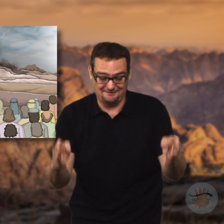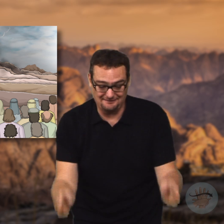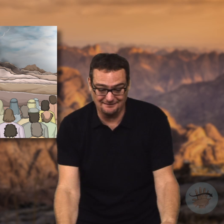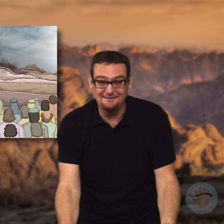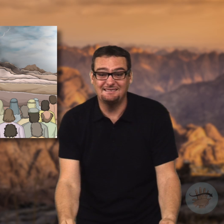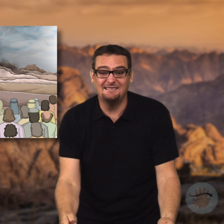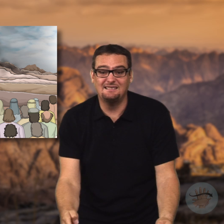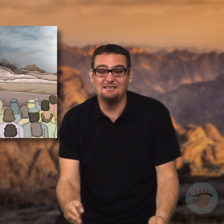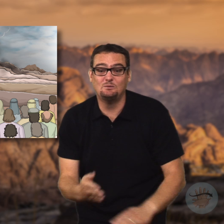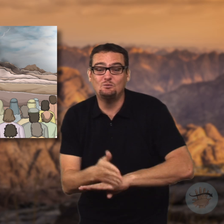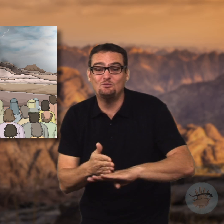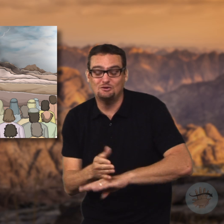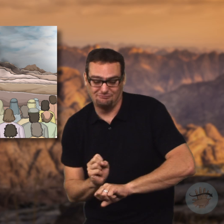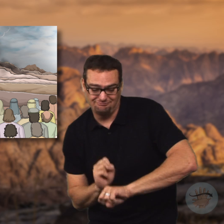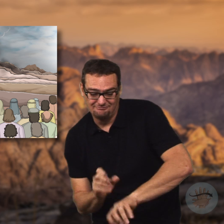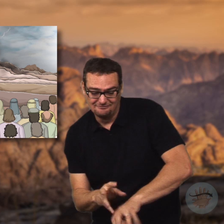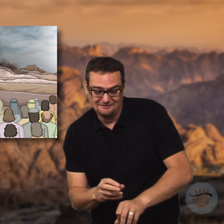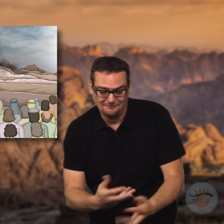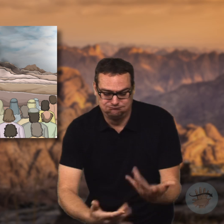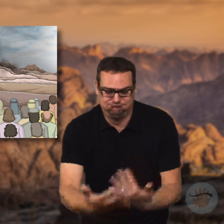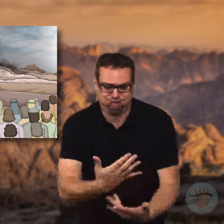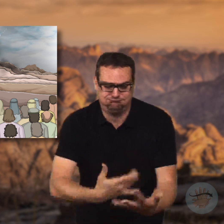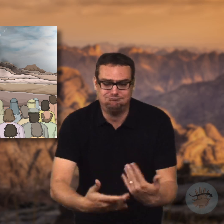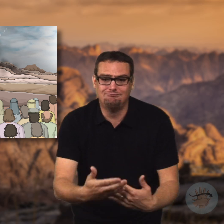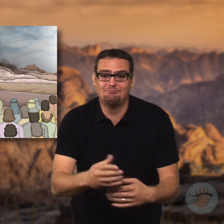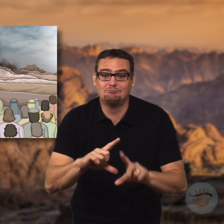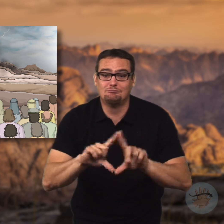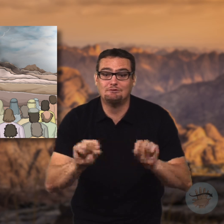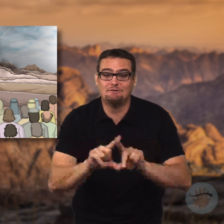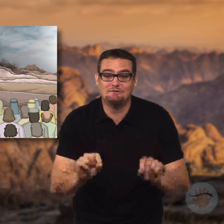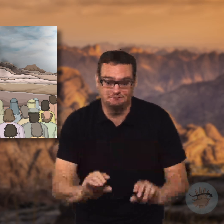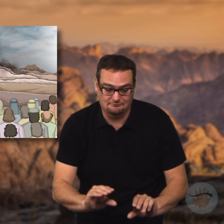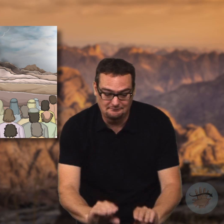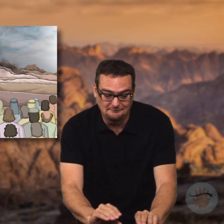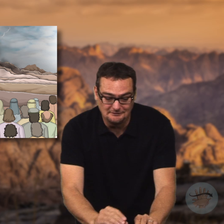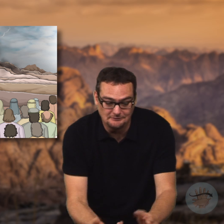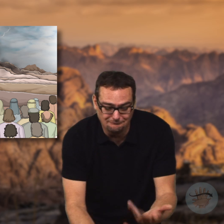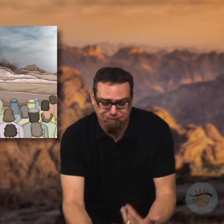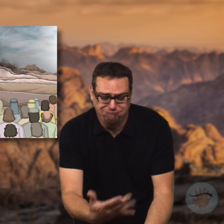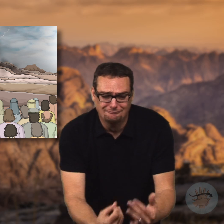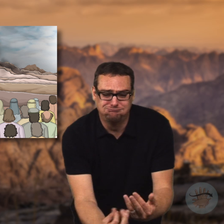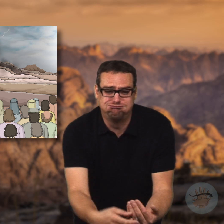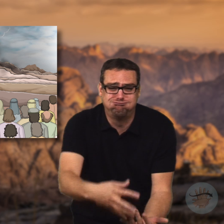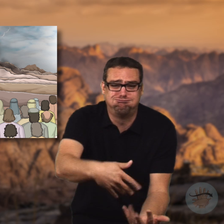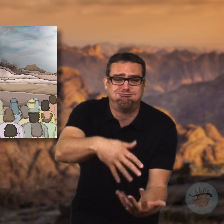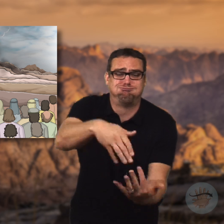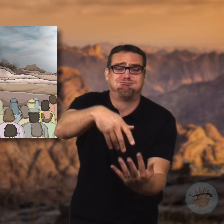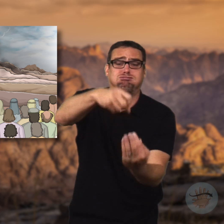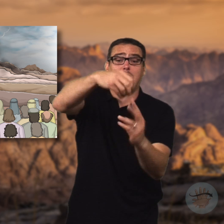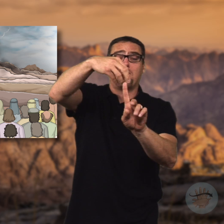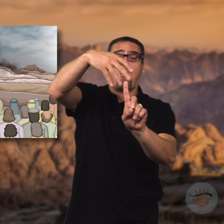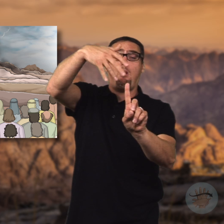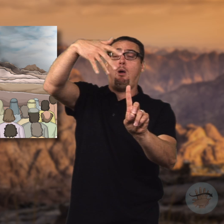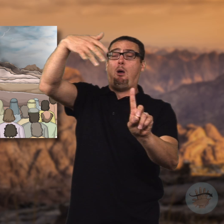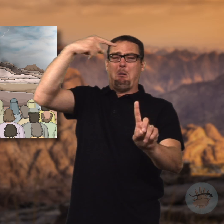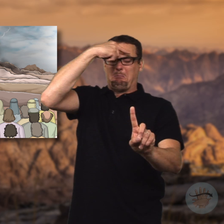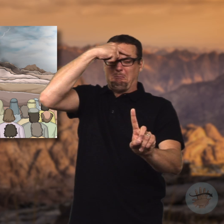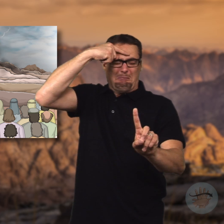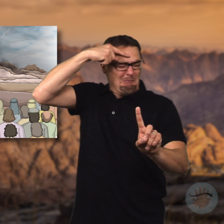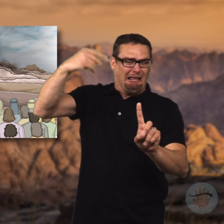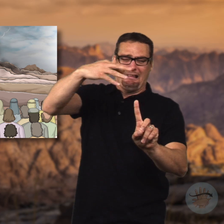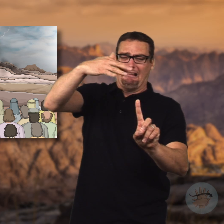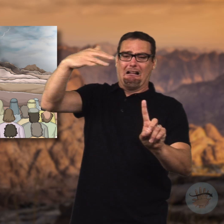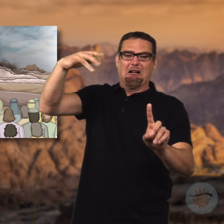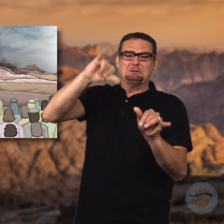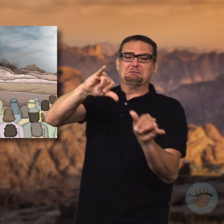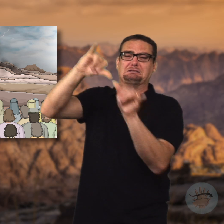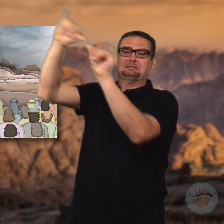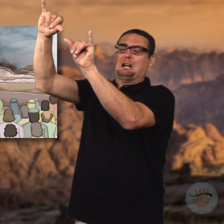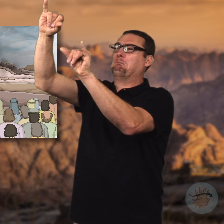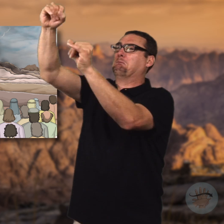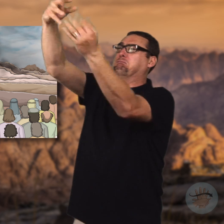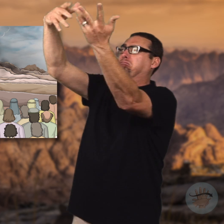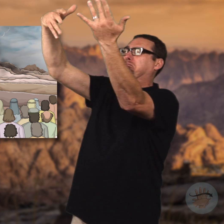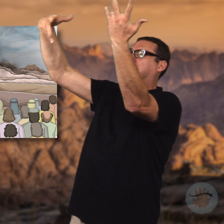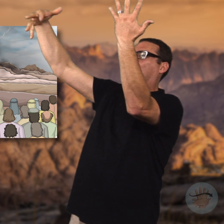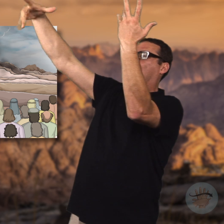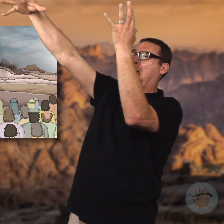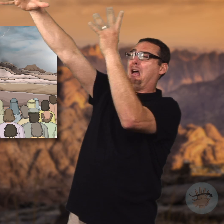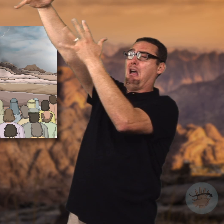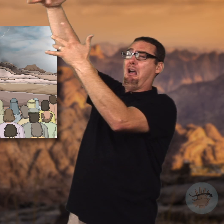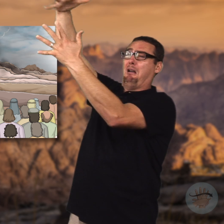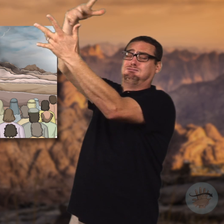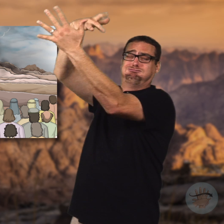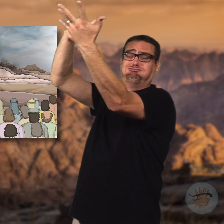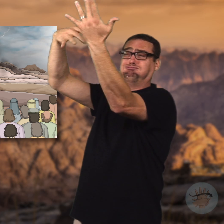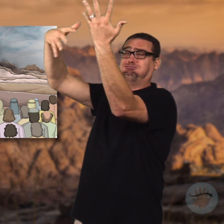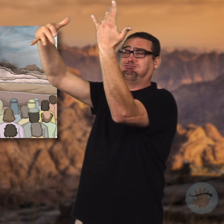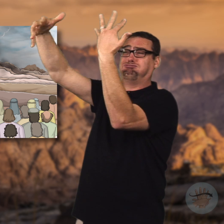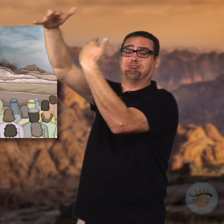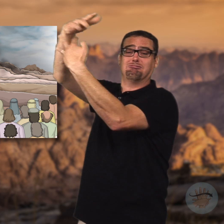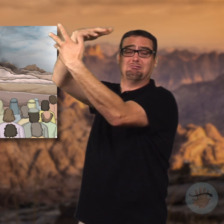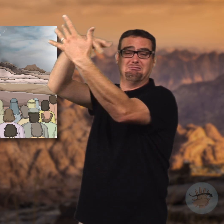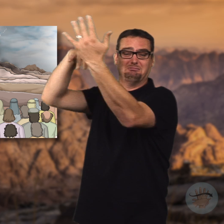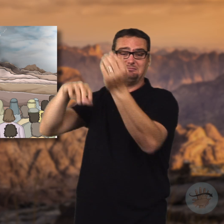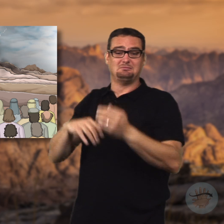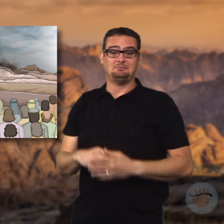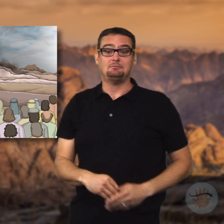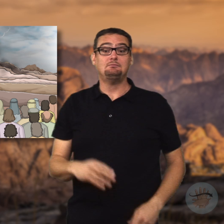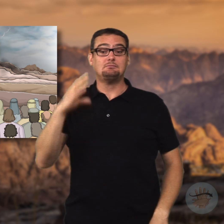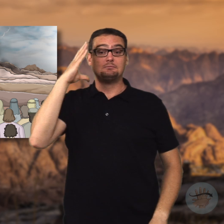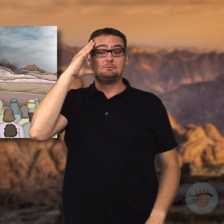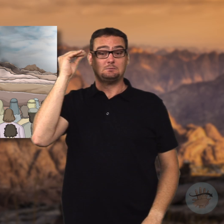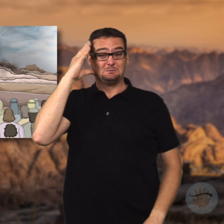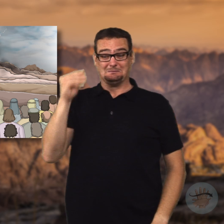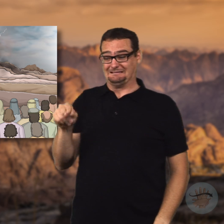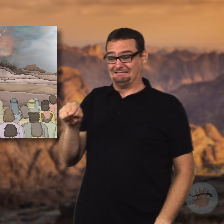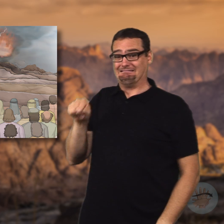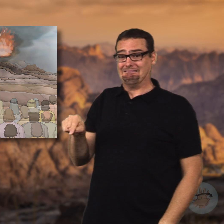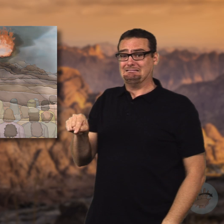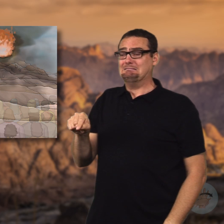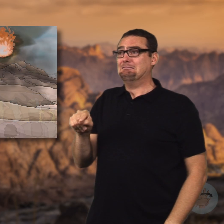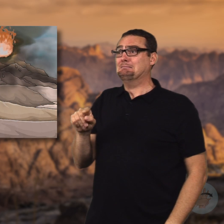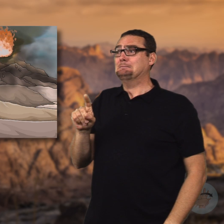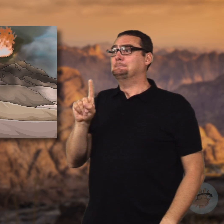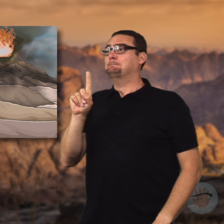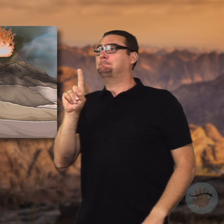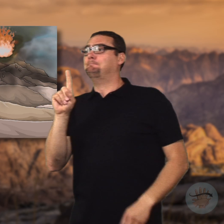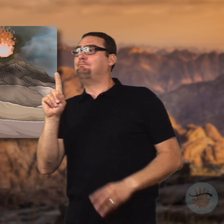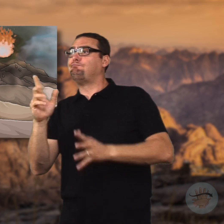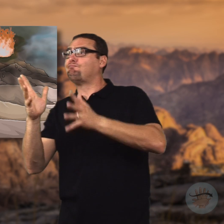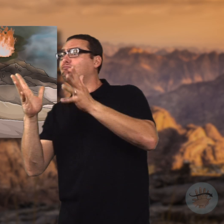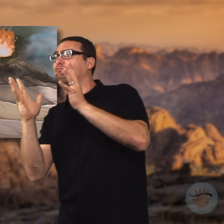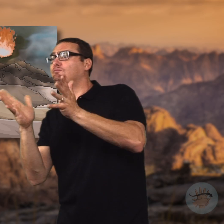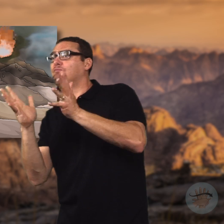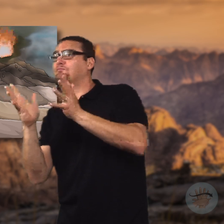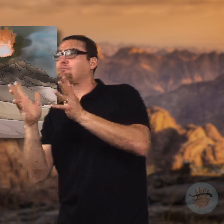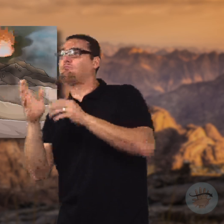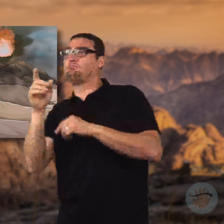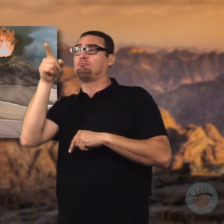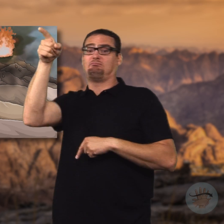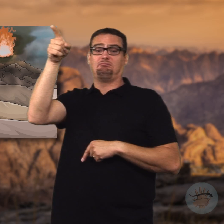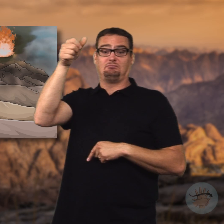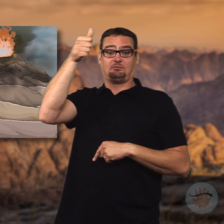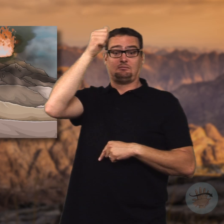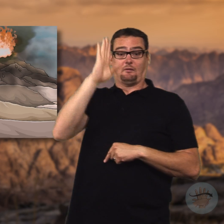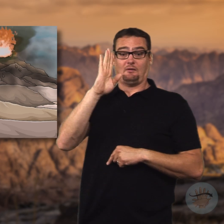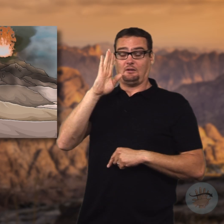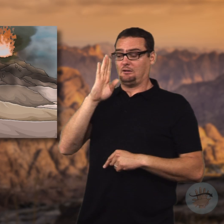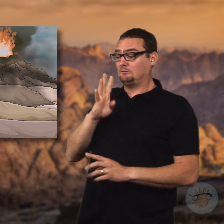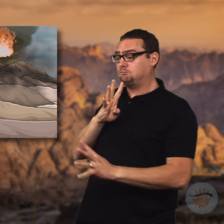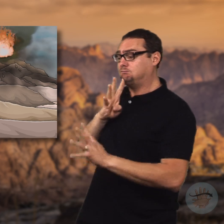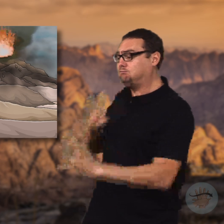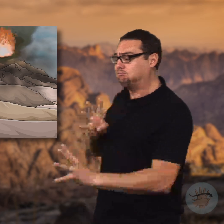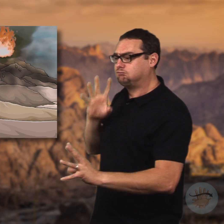And the smoke rose like the smoke of a furnace, and the whole mountain quaked violently.